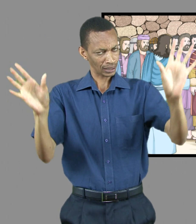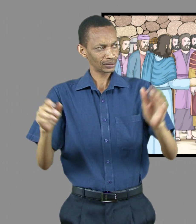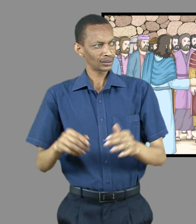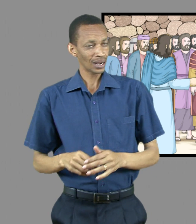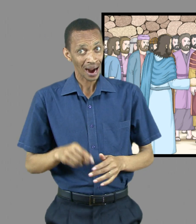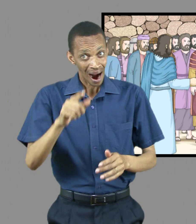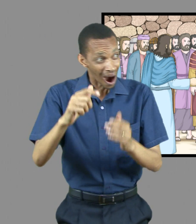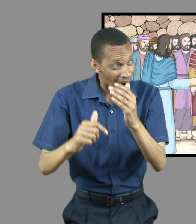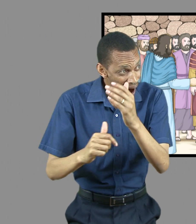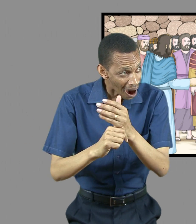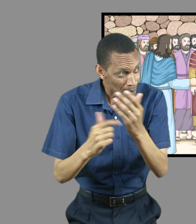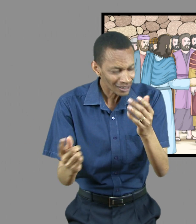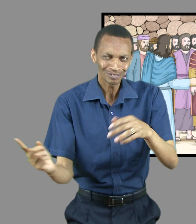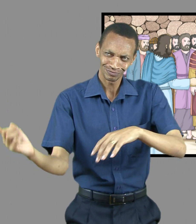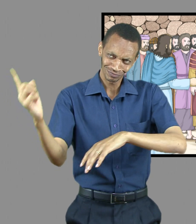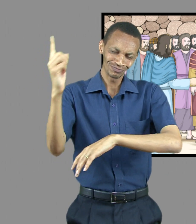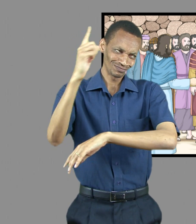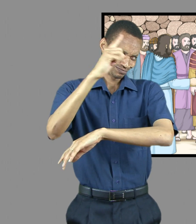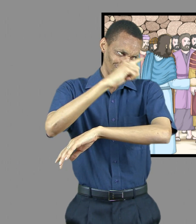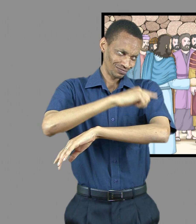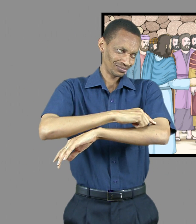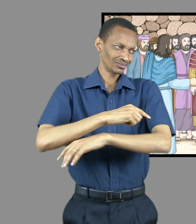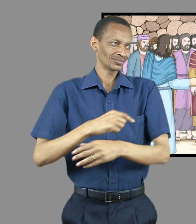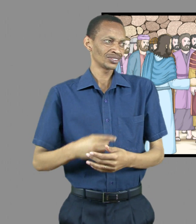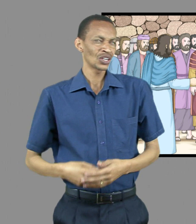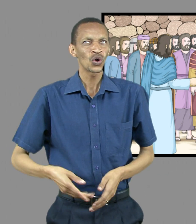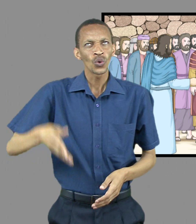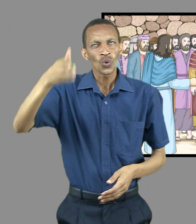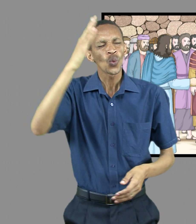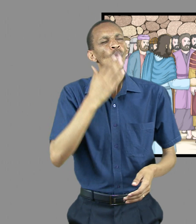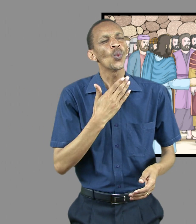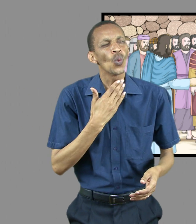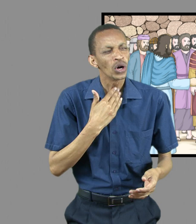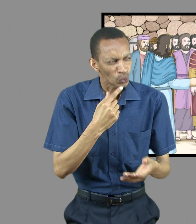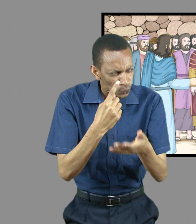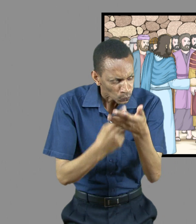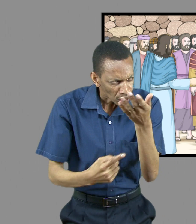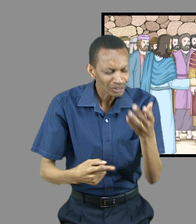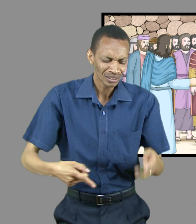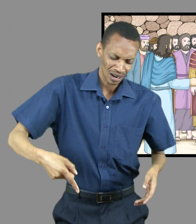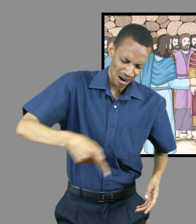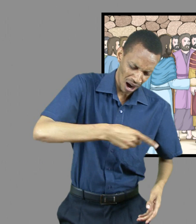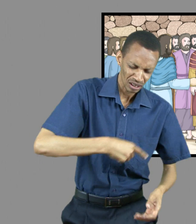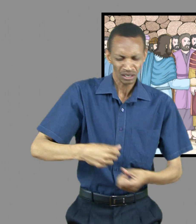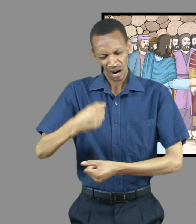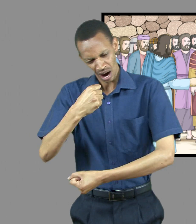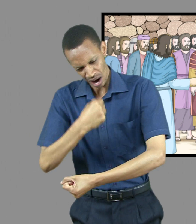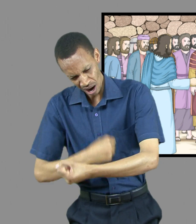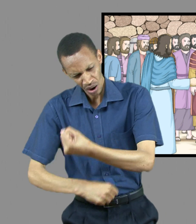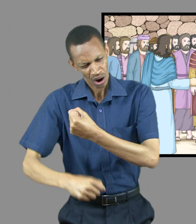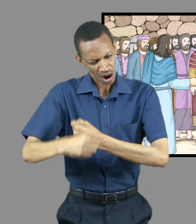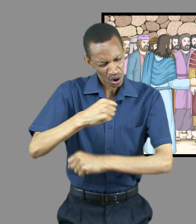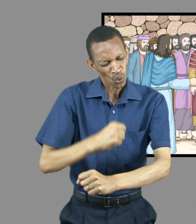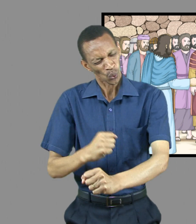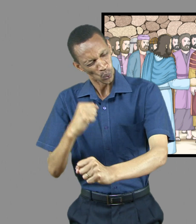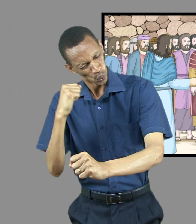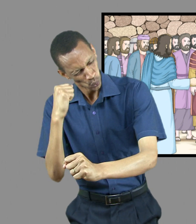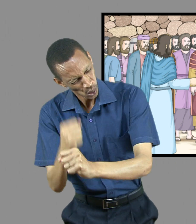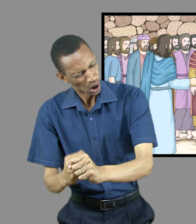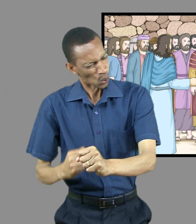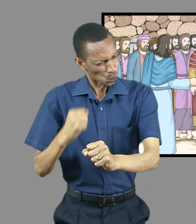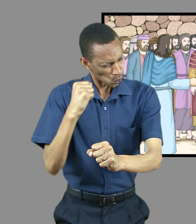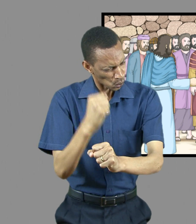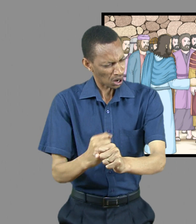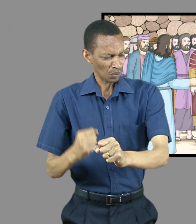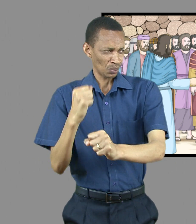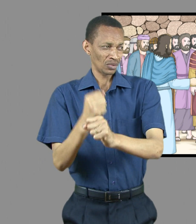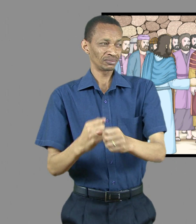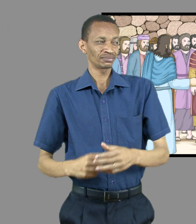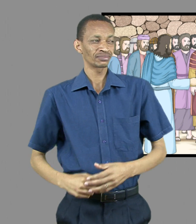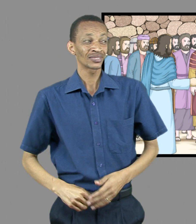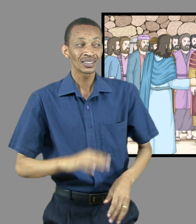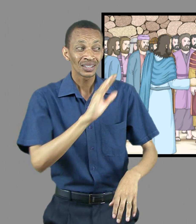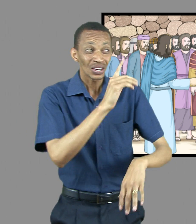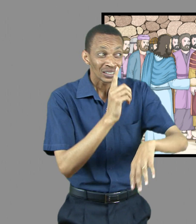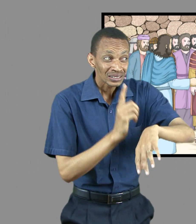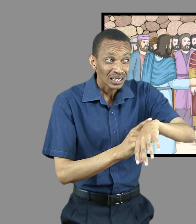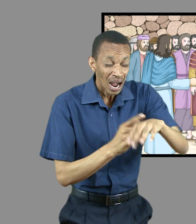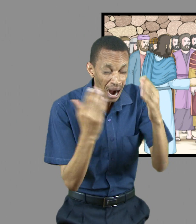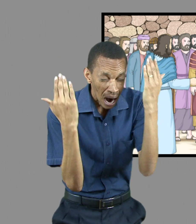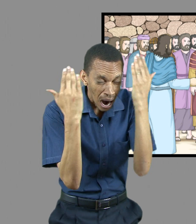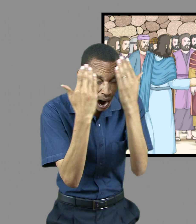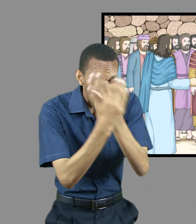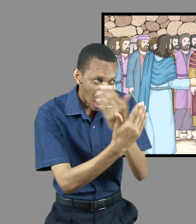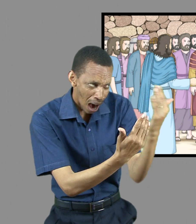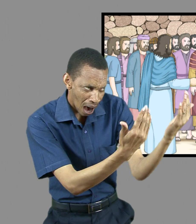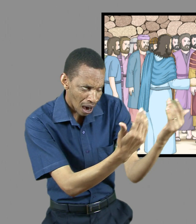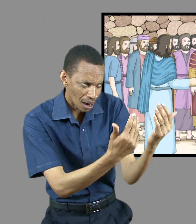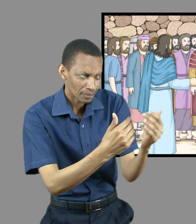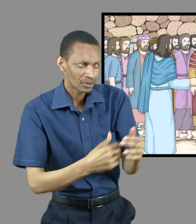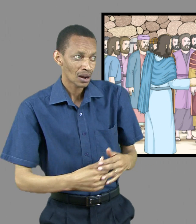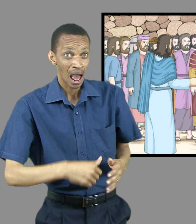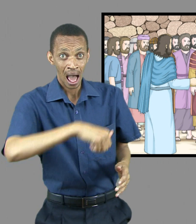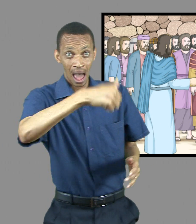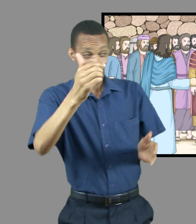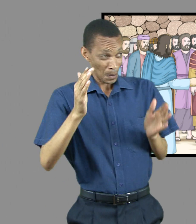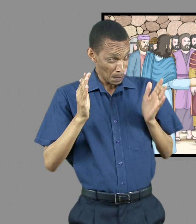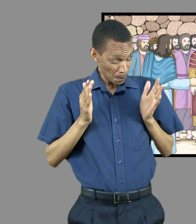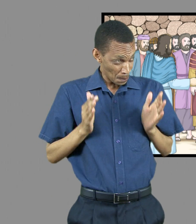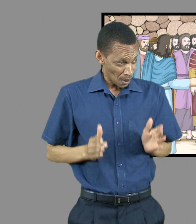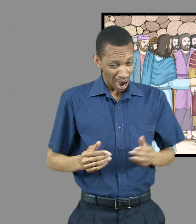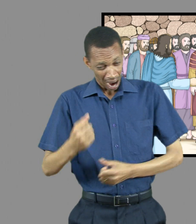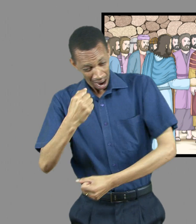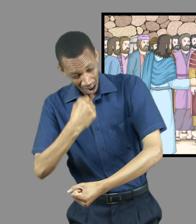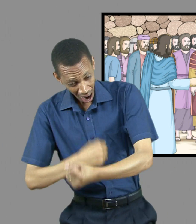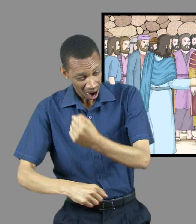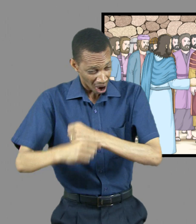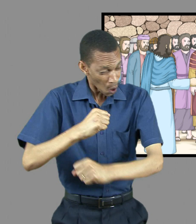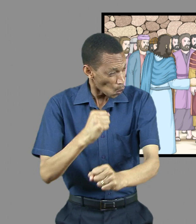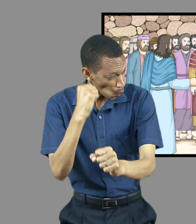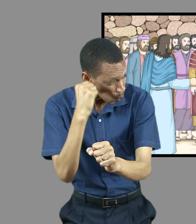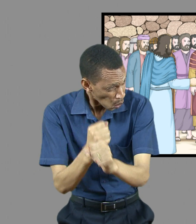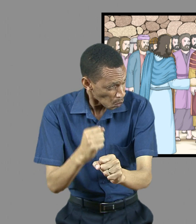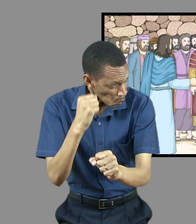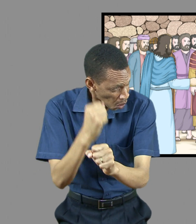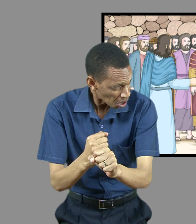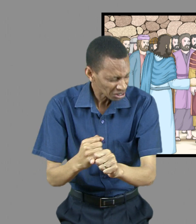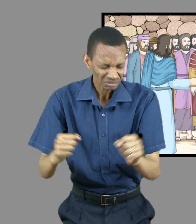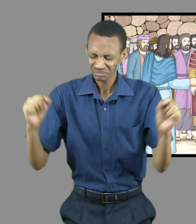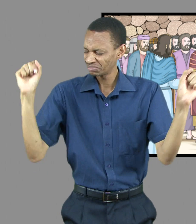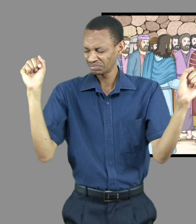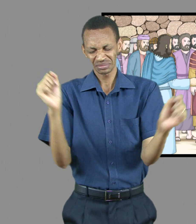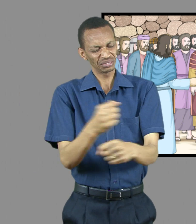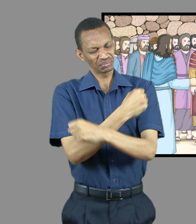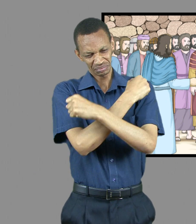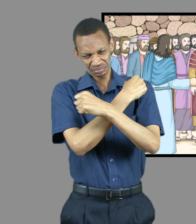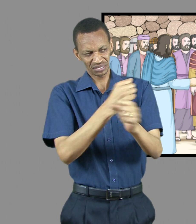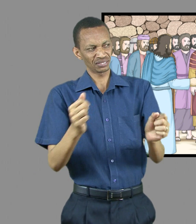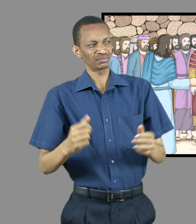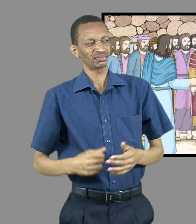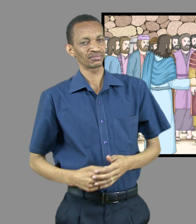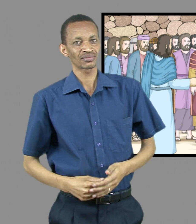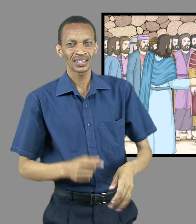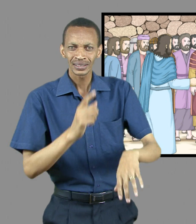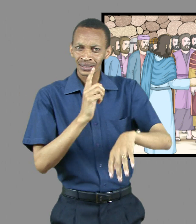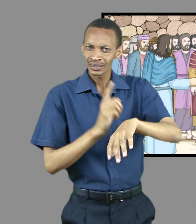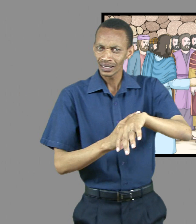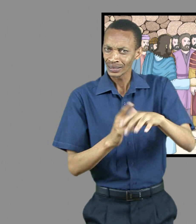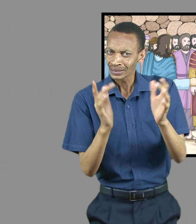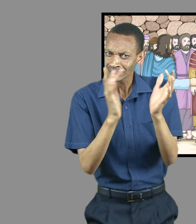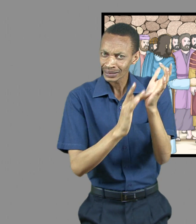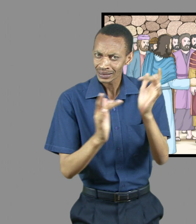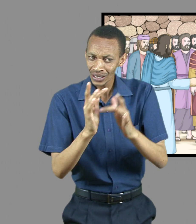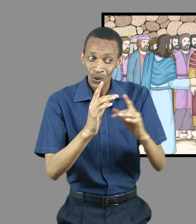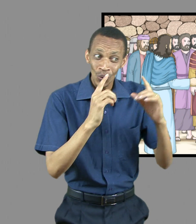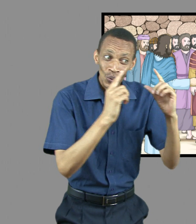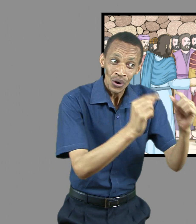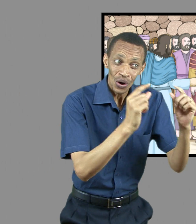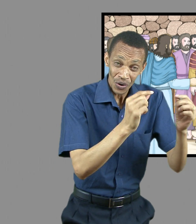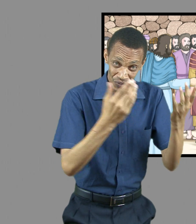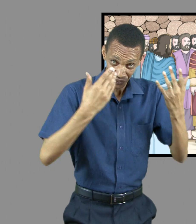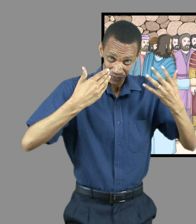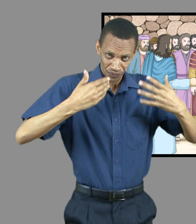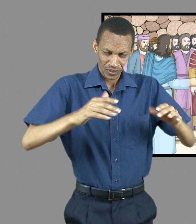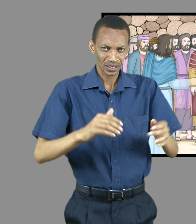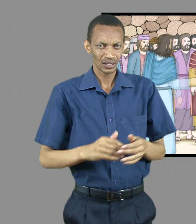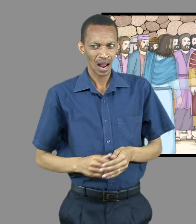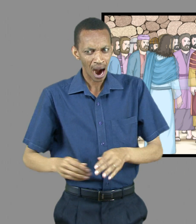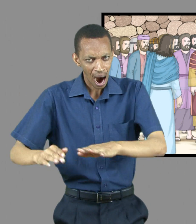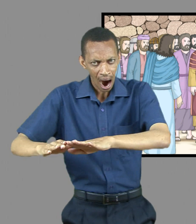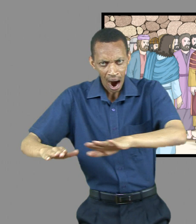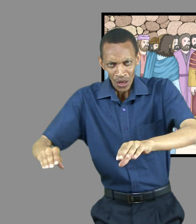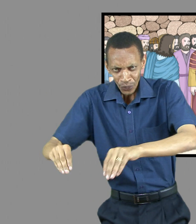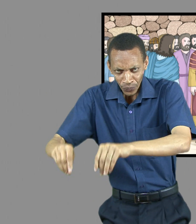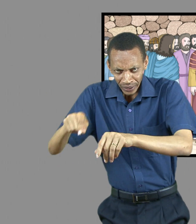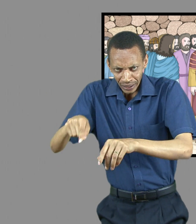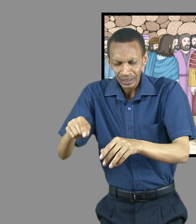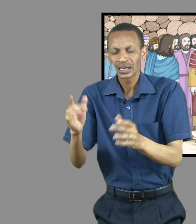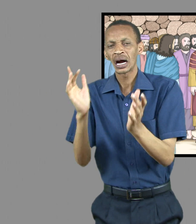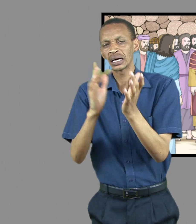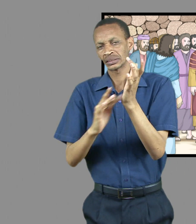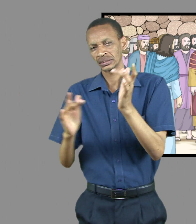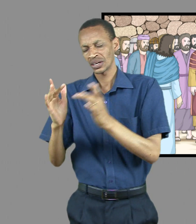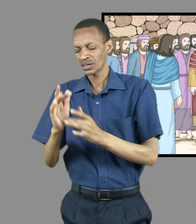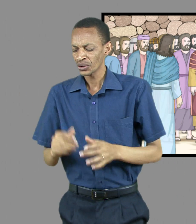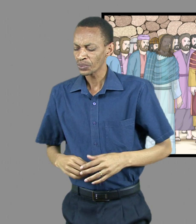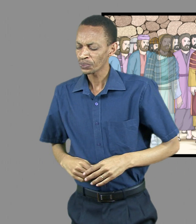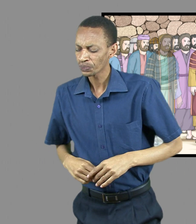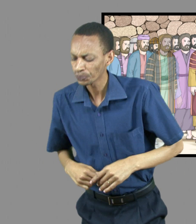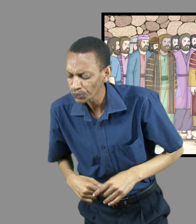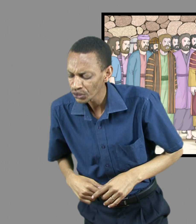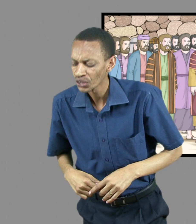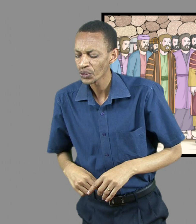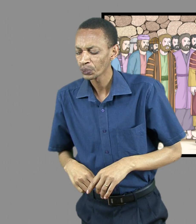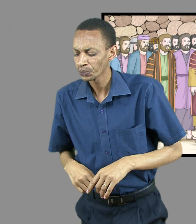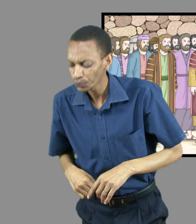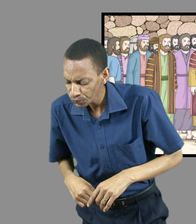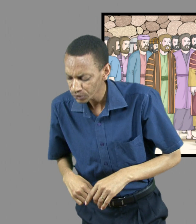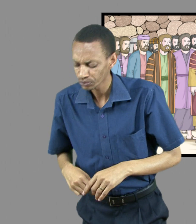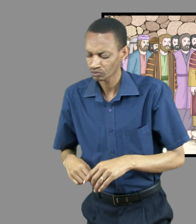Night is coming, when no one can work. While I am in the world, I am the light of the world.”